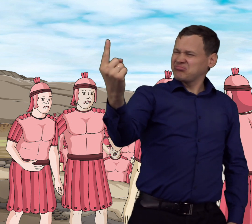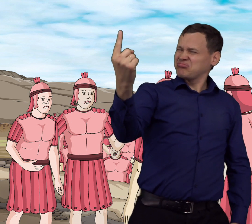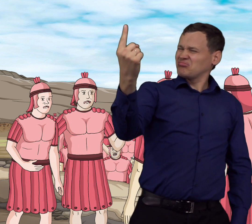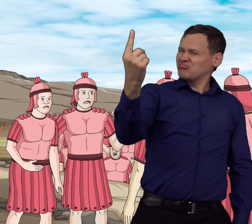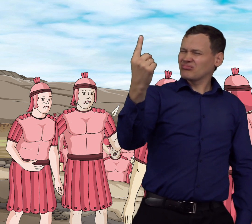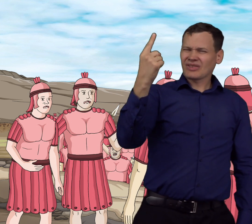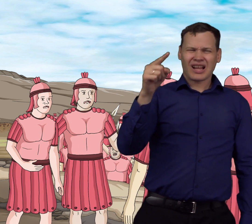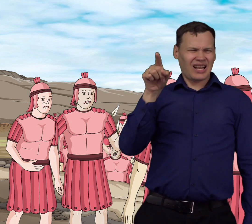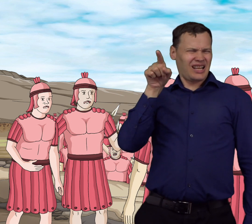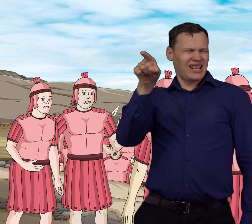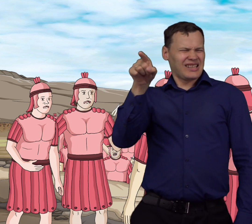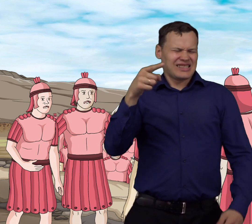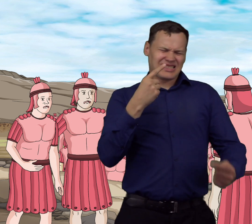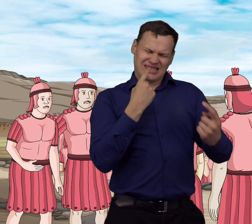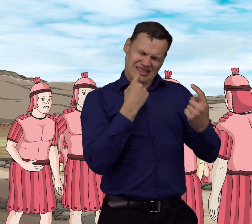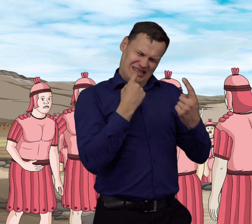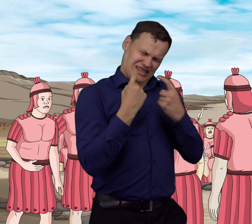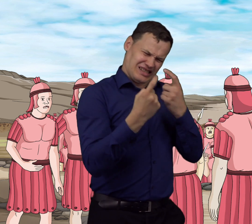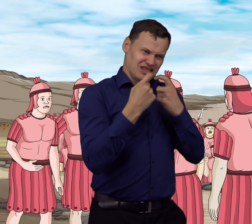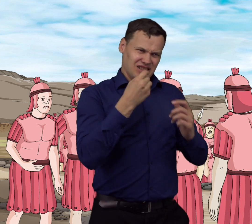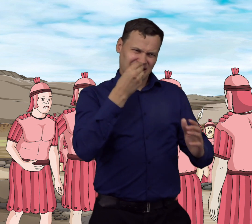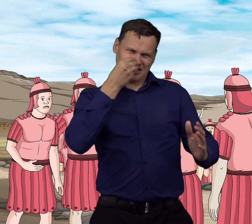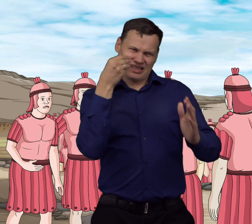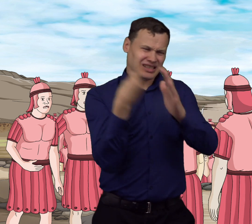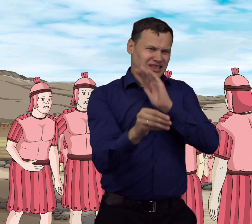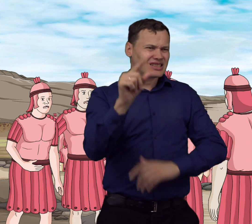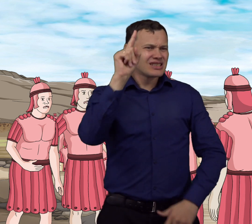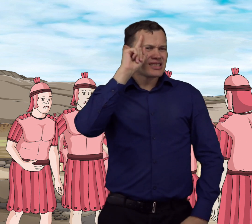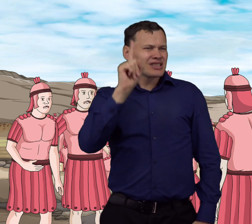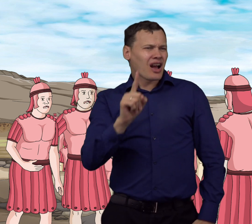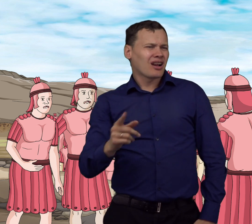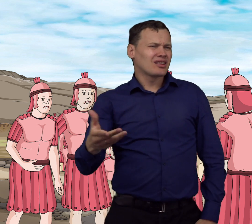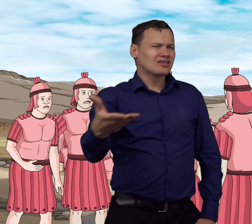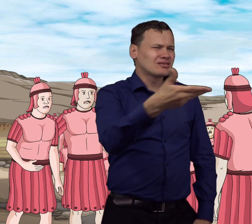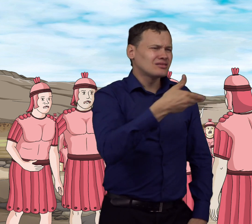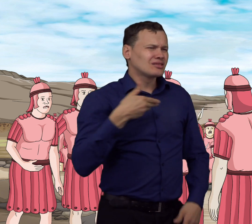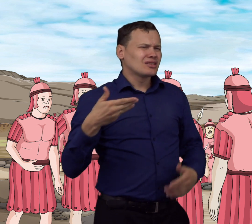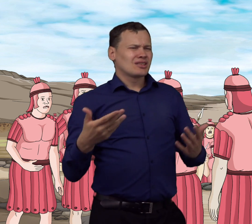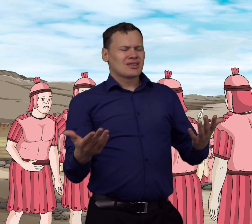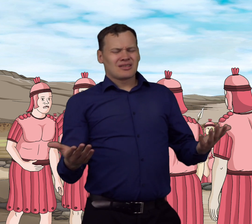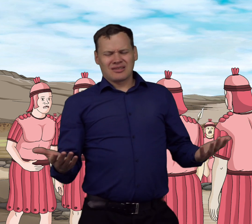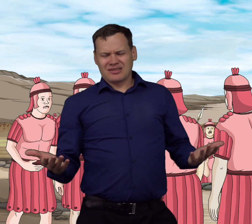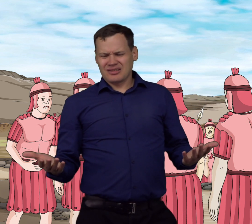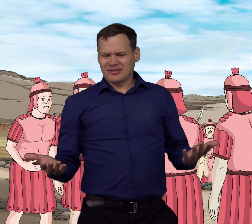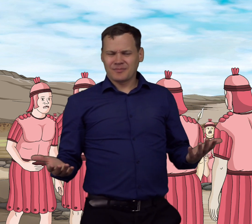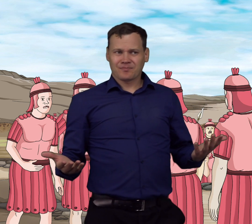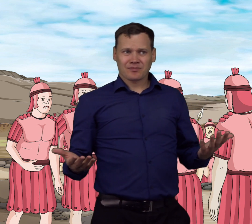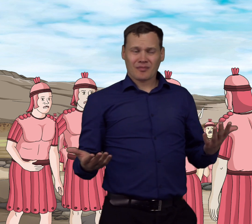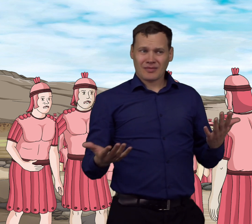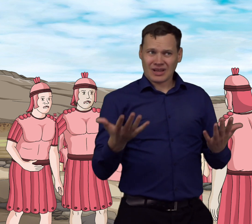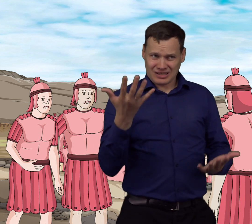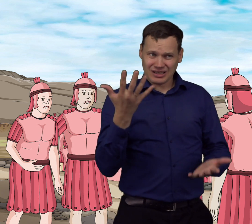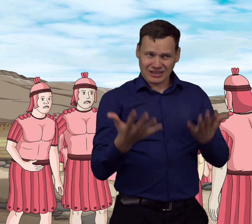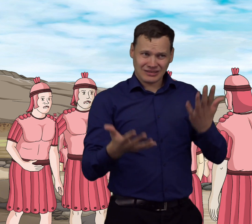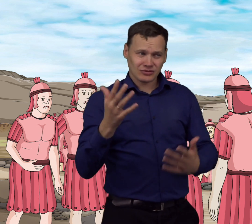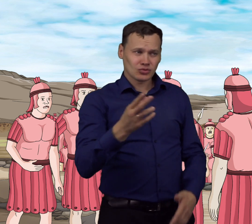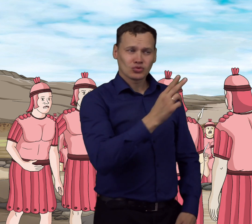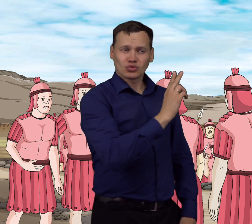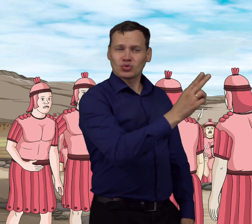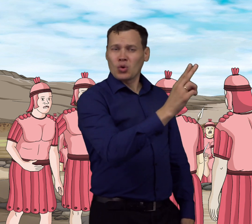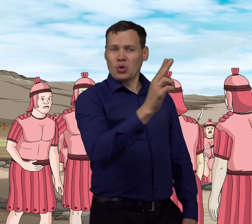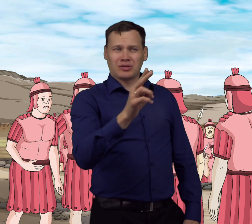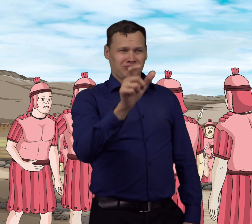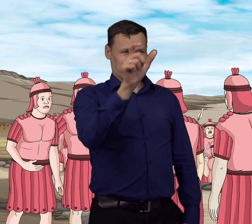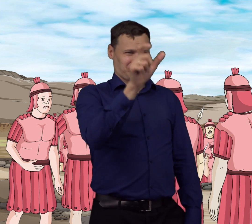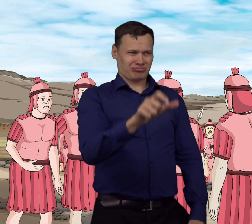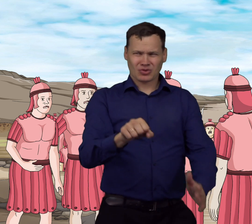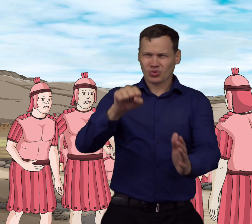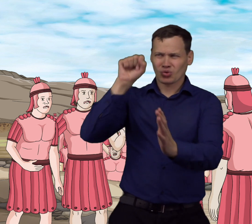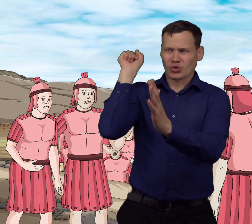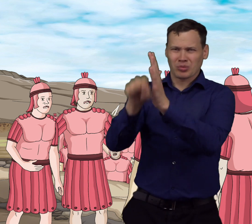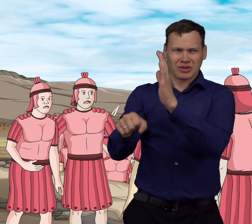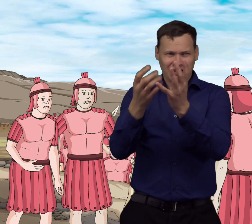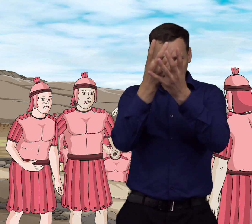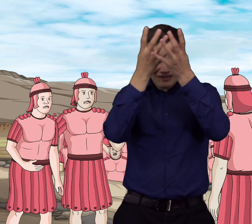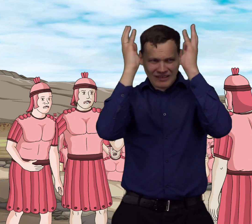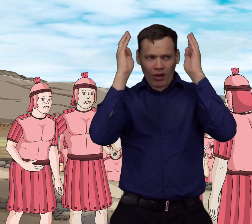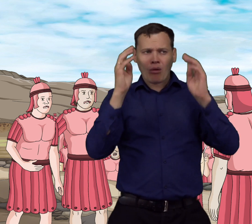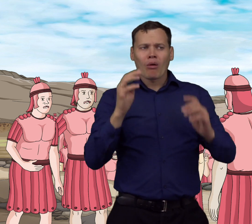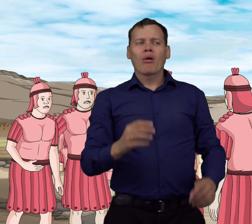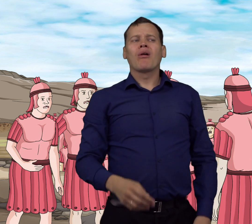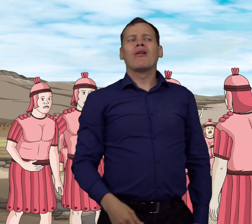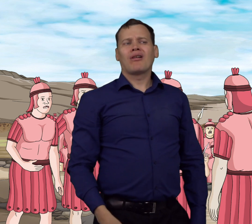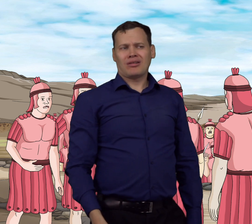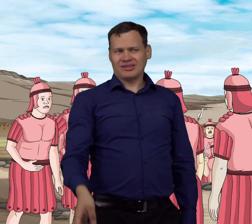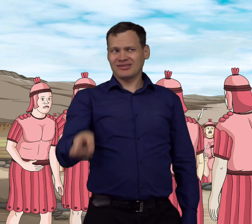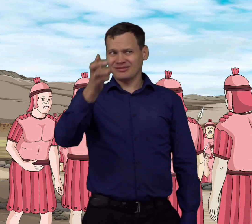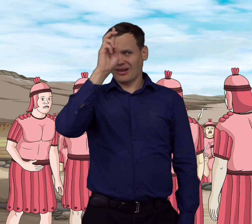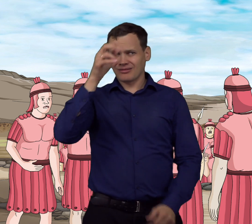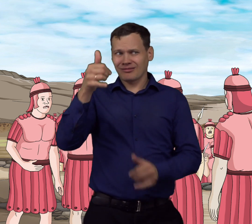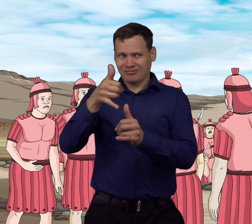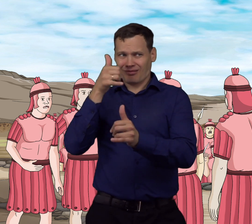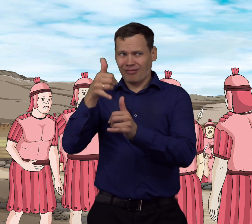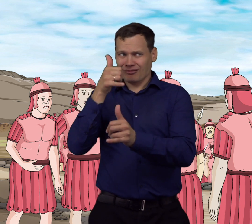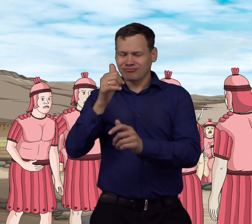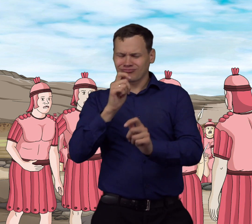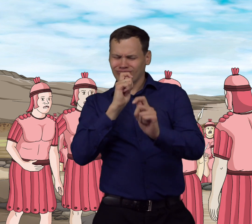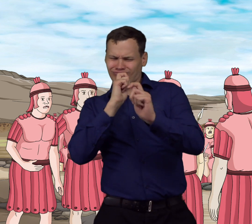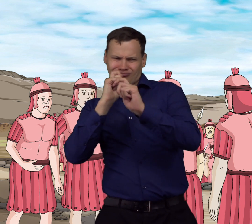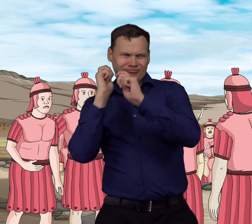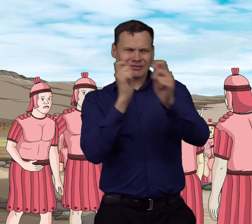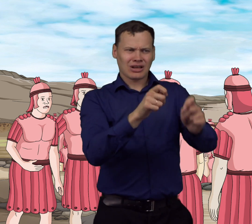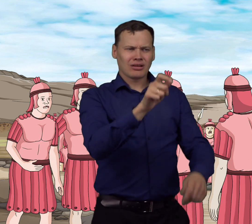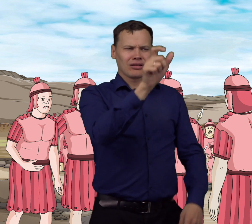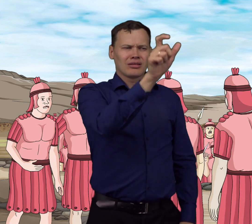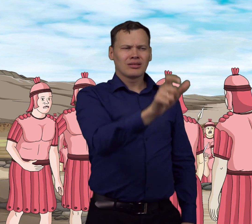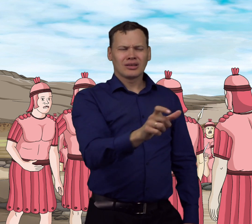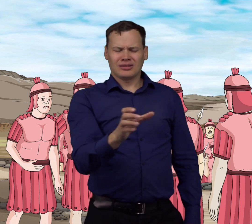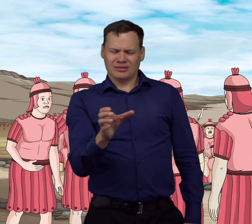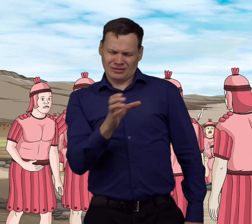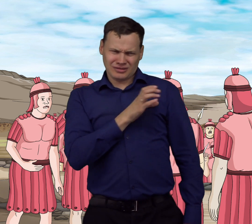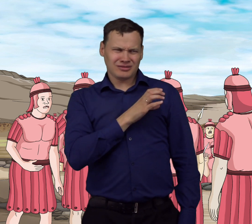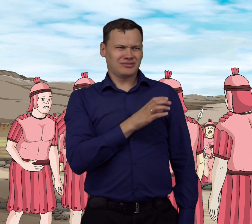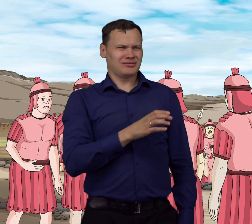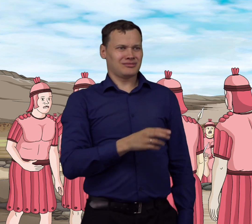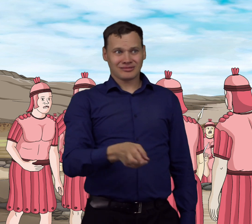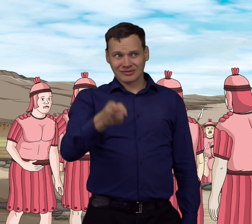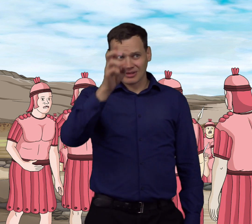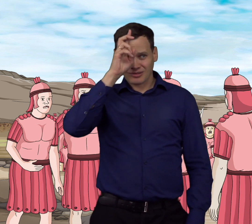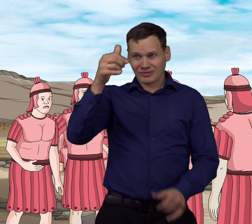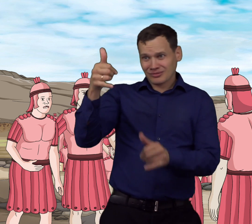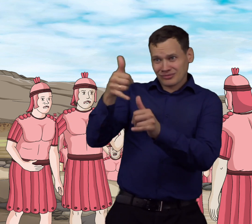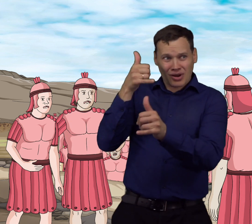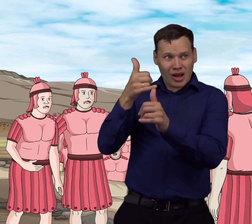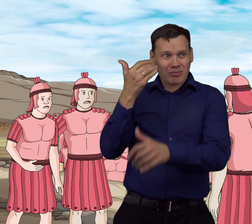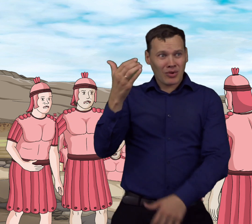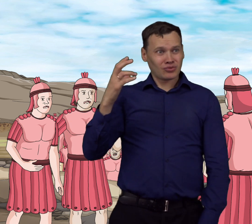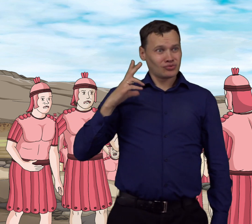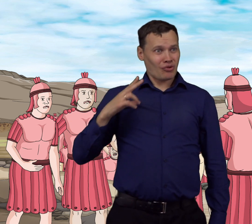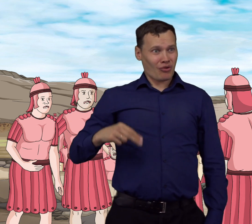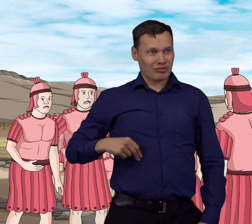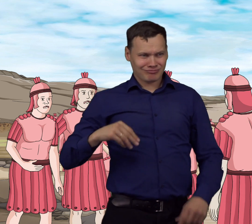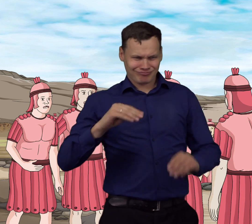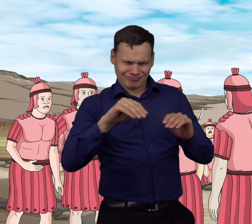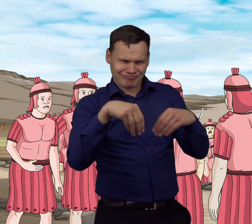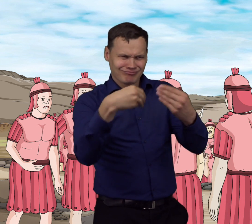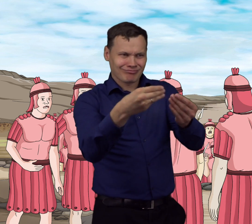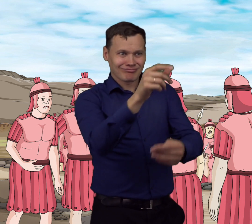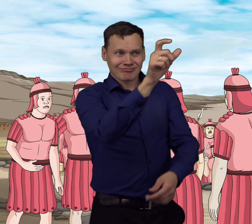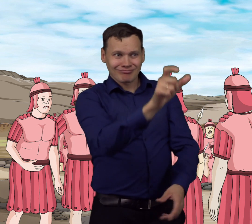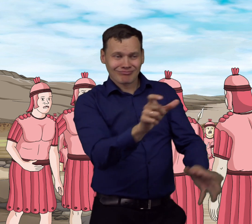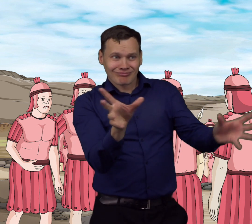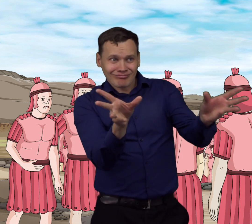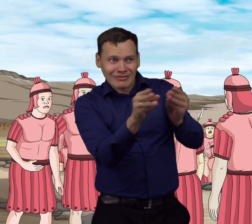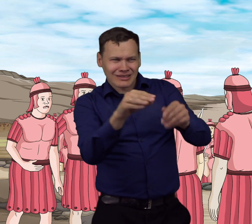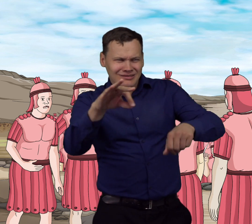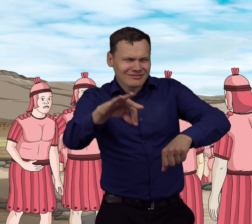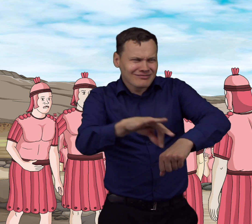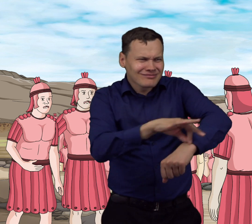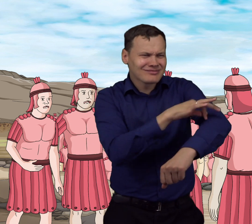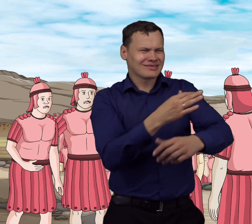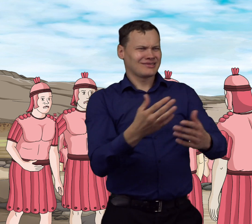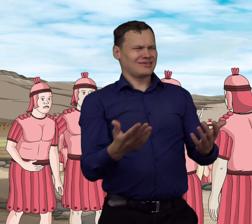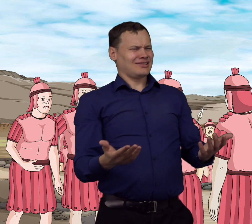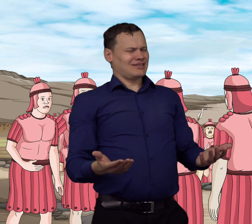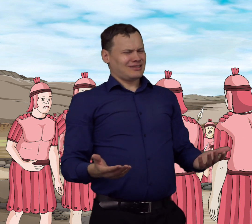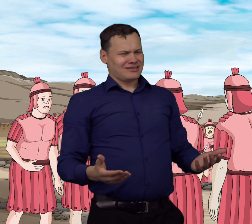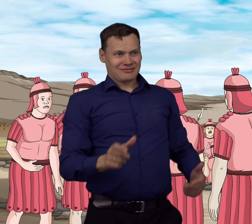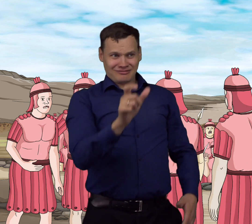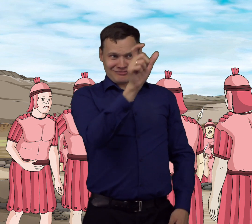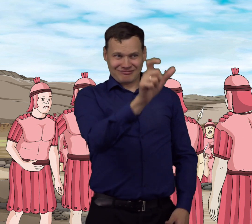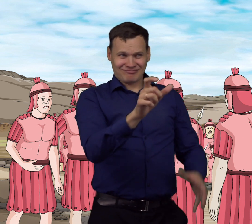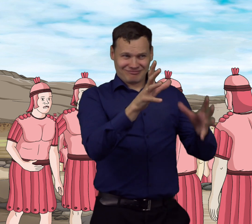Now the men of Israel had been saying, “Do you see this man who keeps coming out to defy Israel?